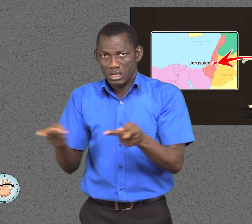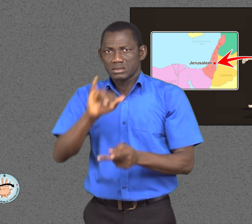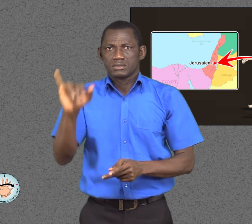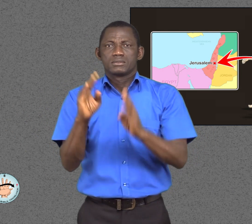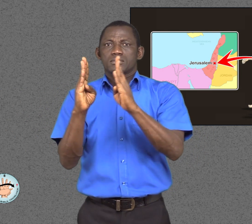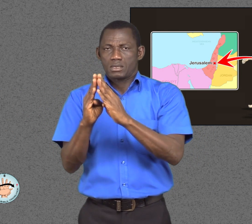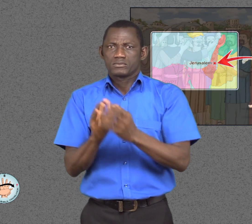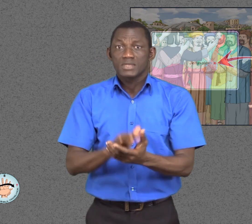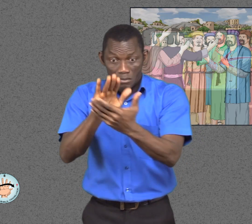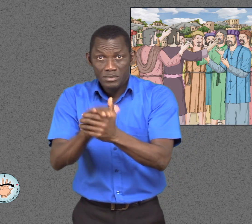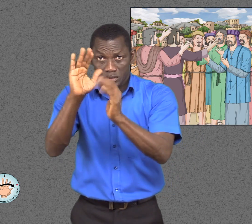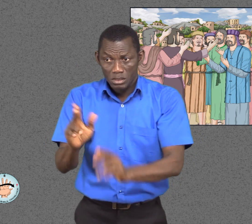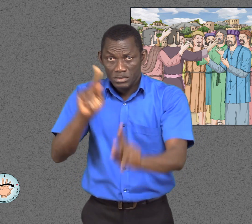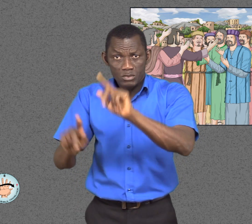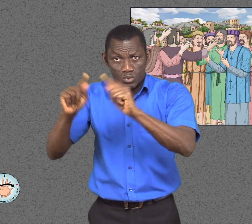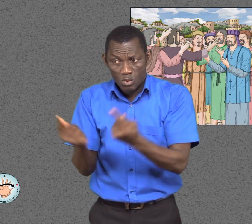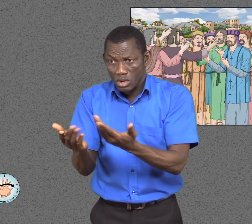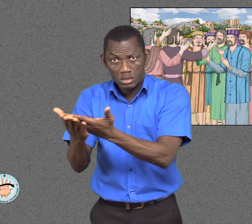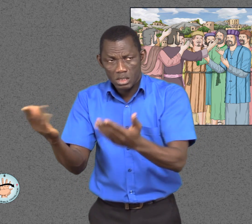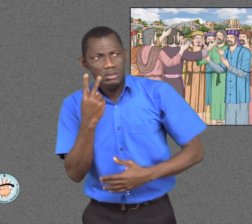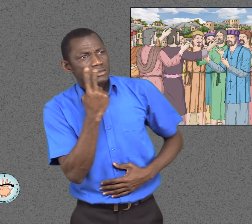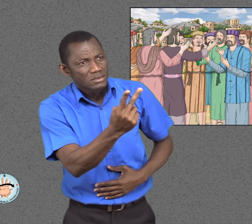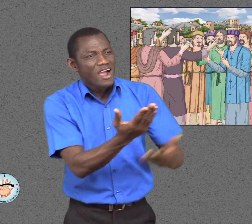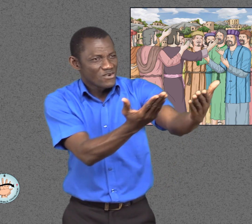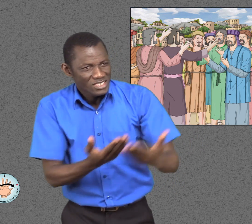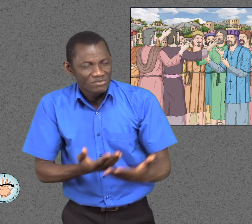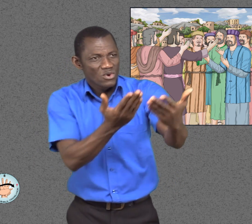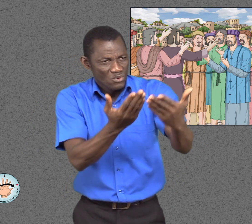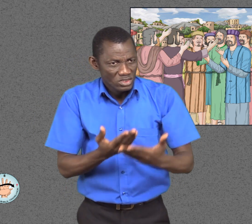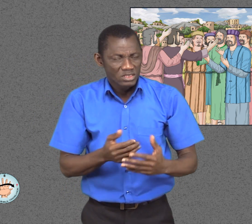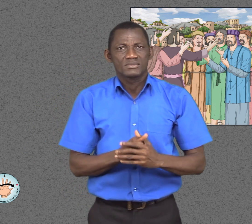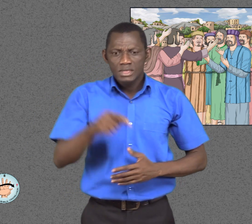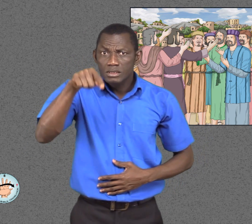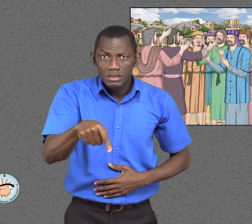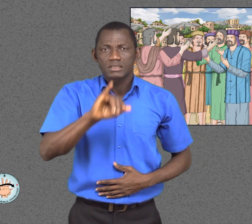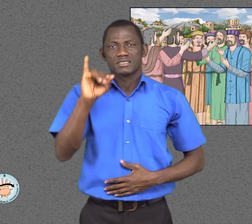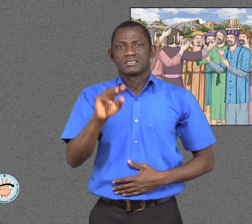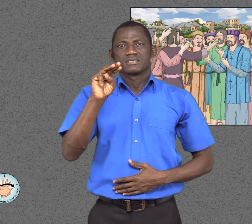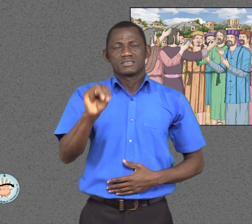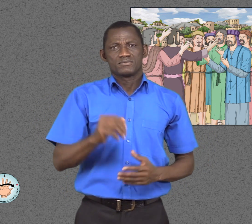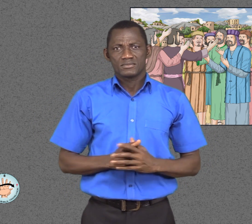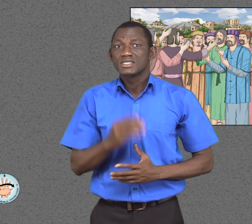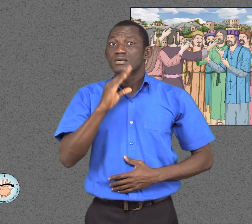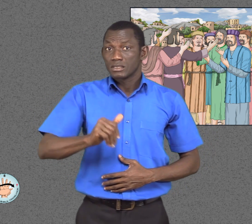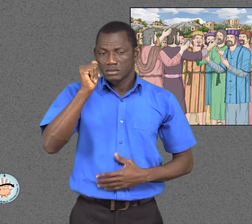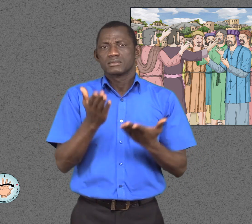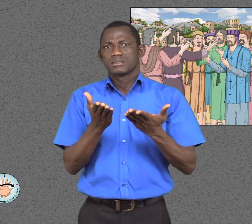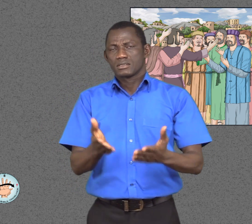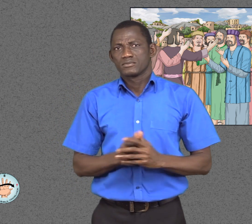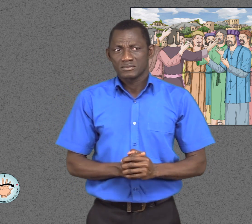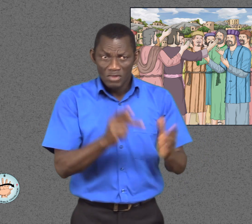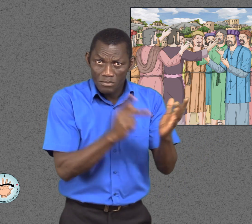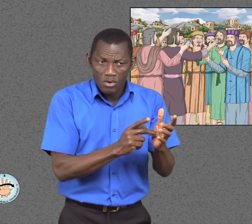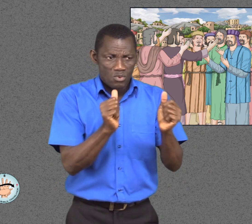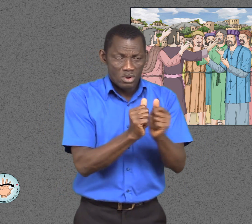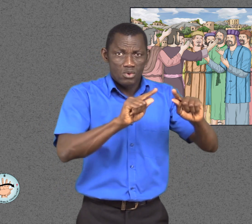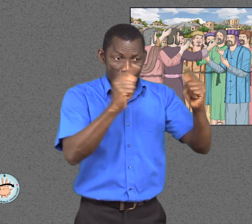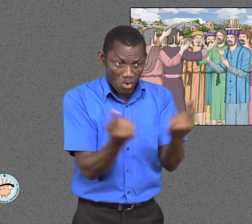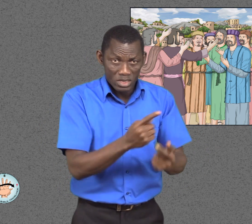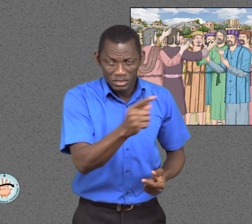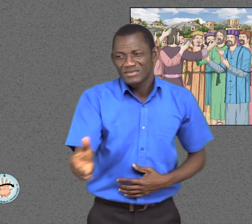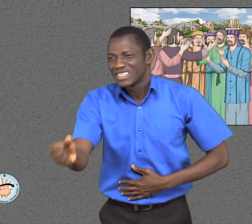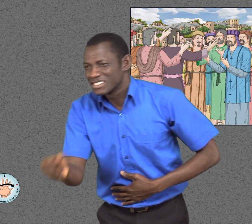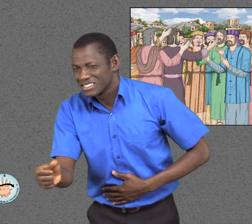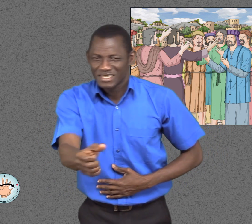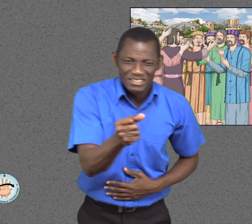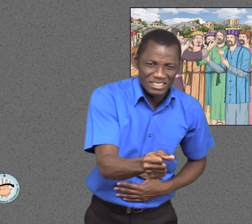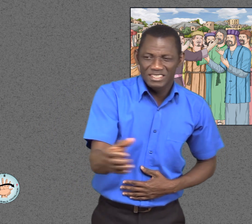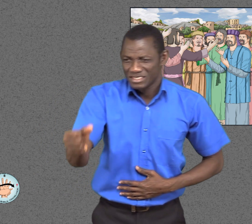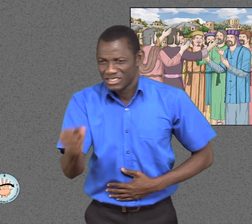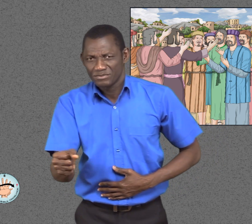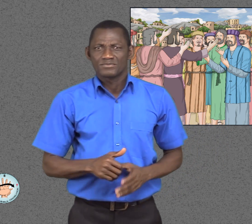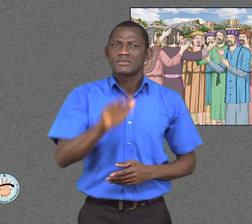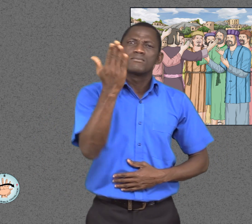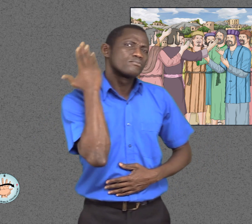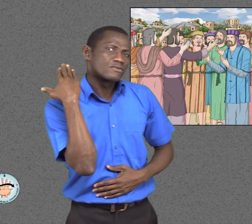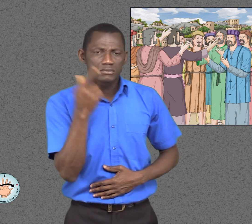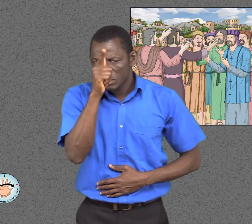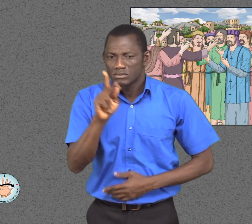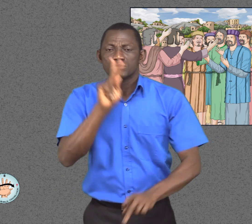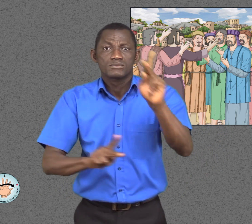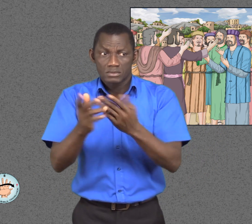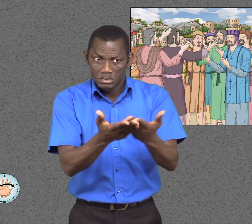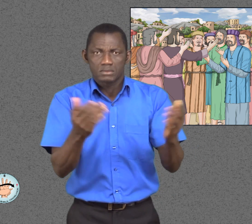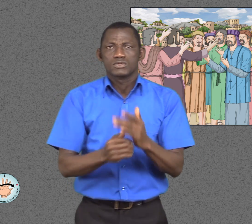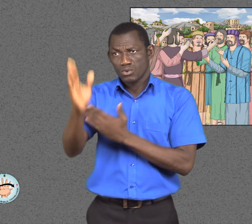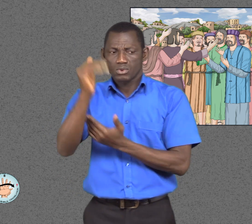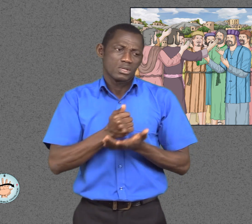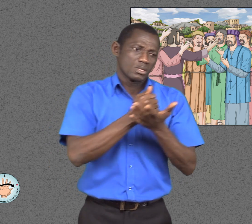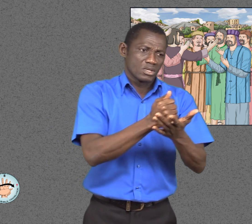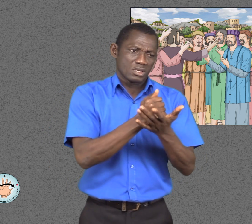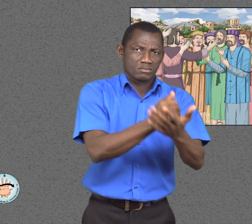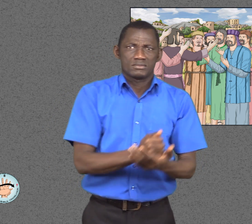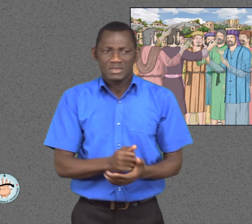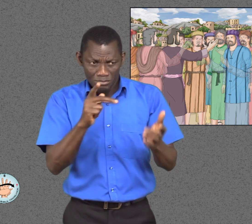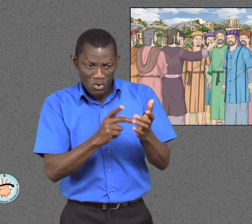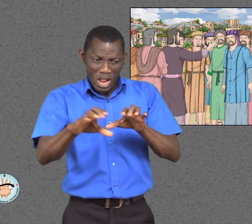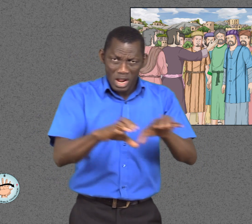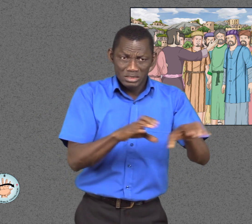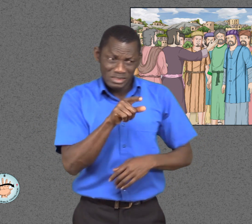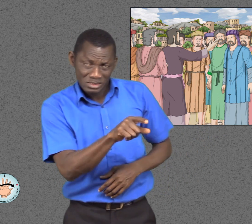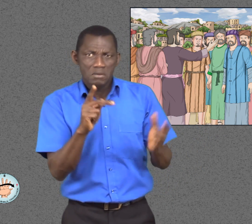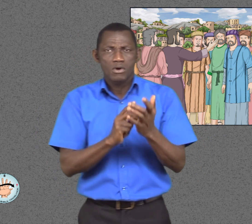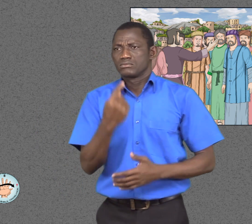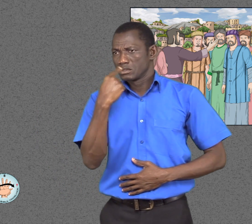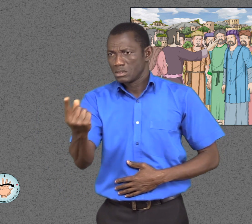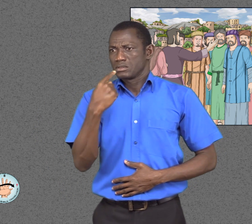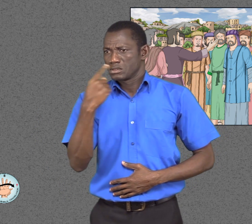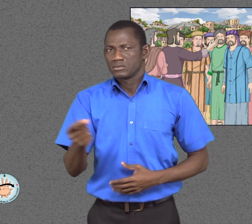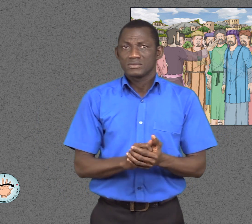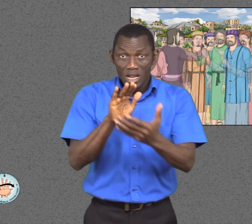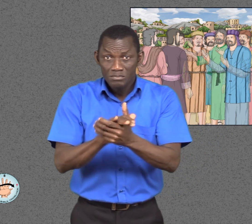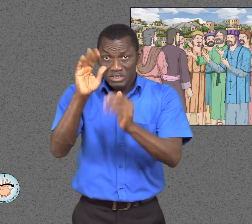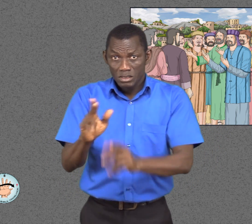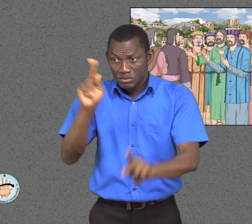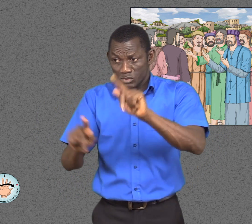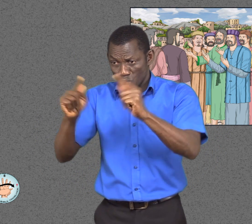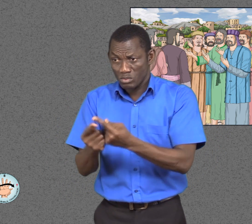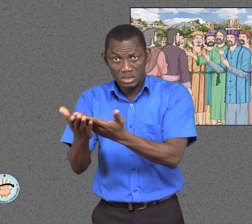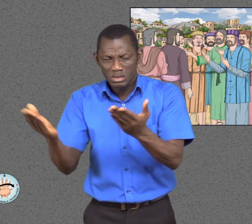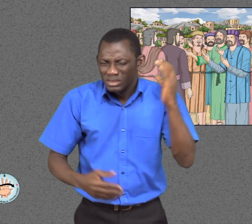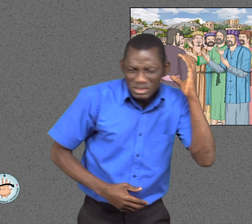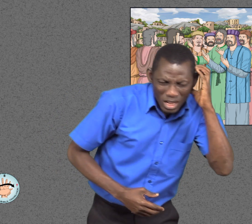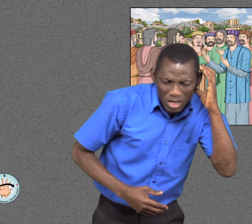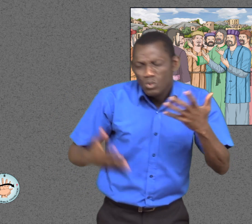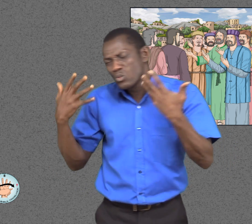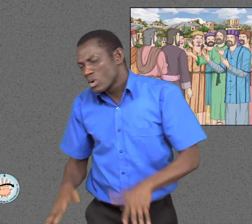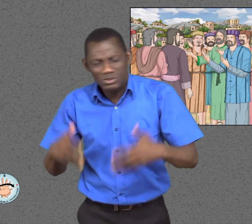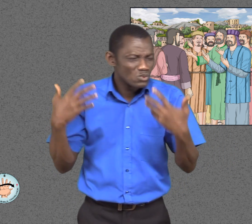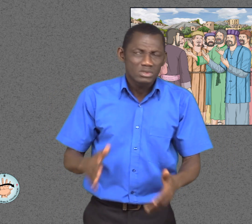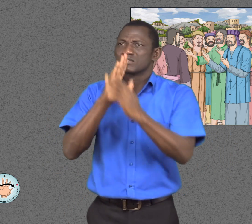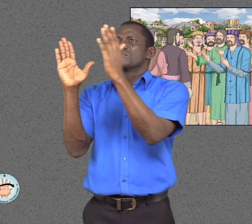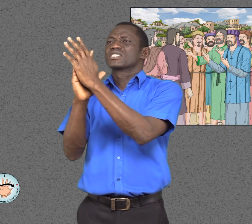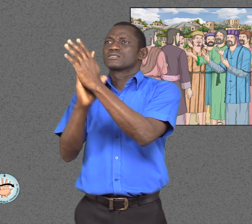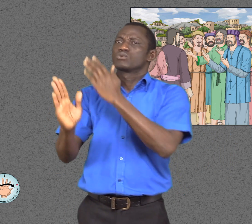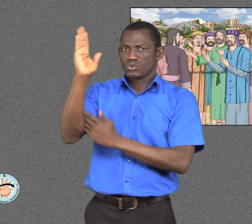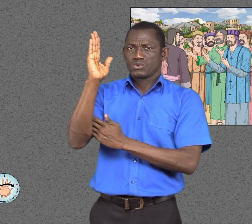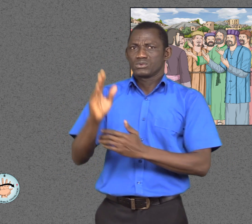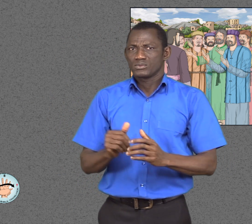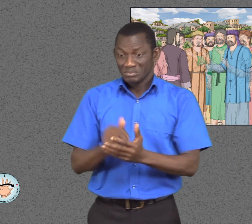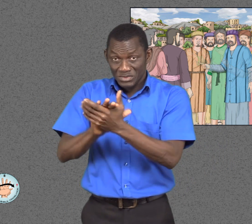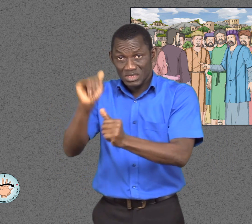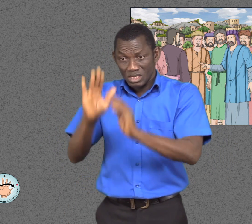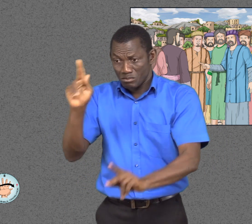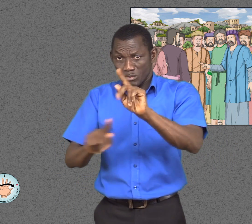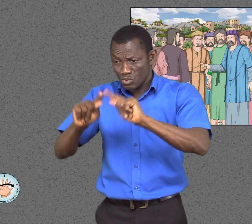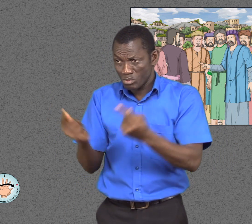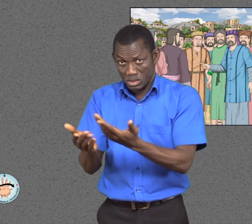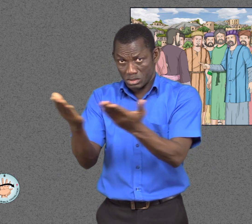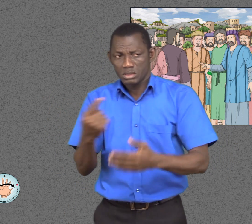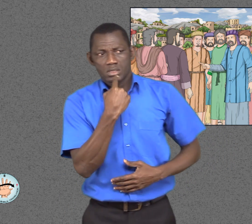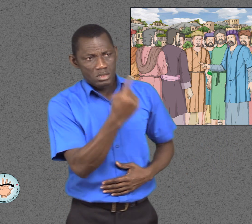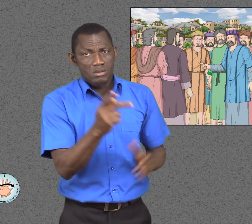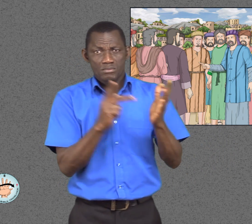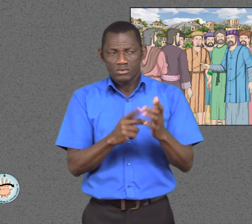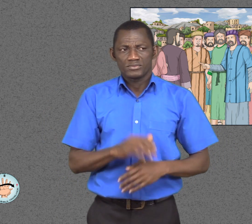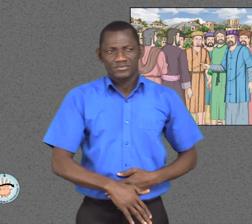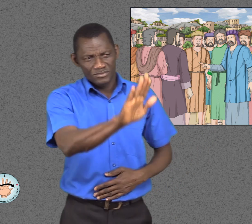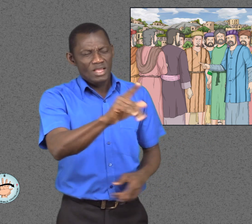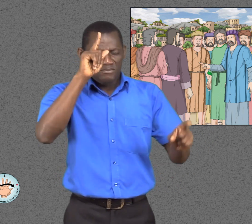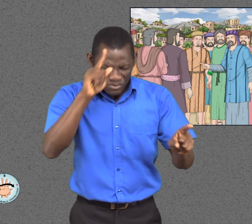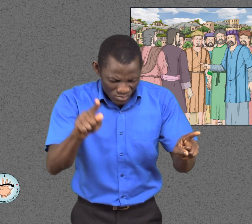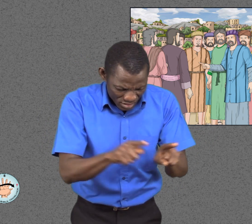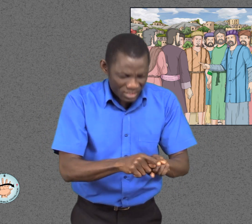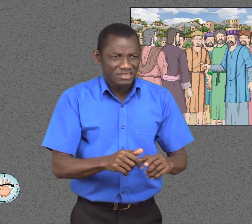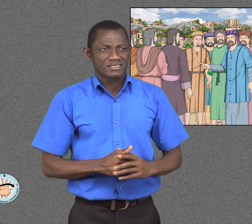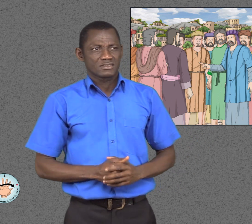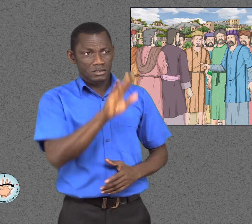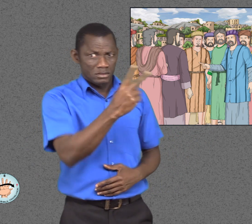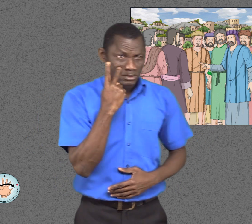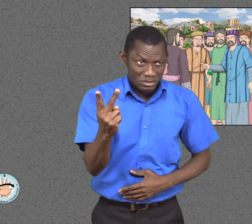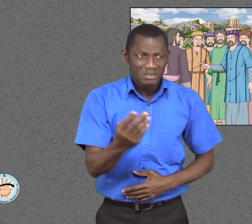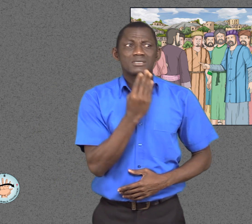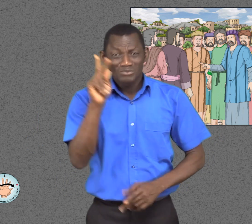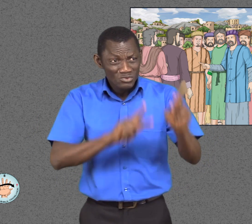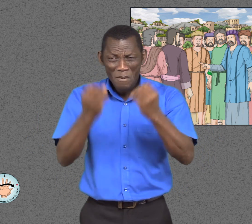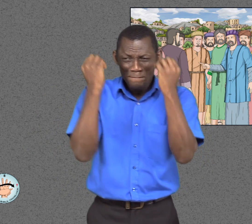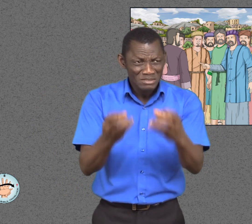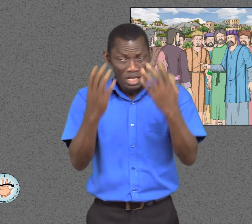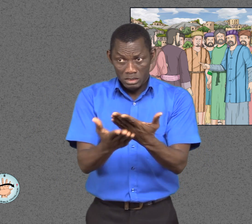Paul greeted them and recounted one by one the things that God had done among the Gentiles through his ministry. When they heard this, they glorified God.